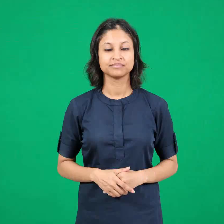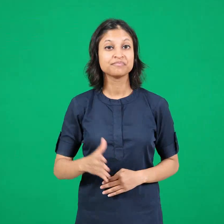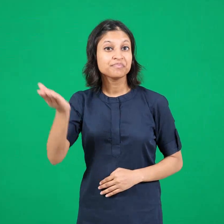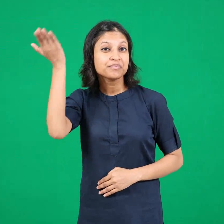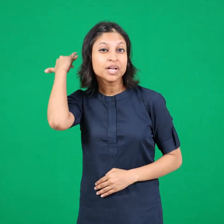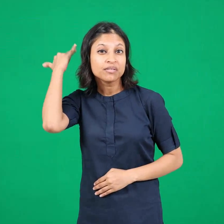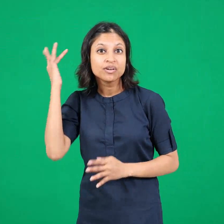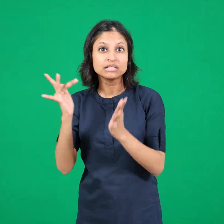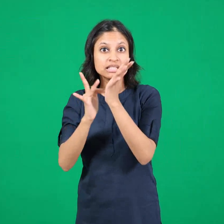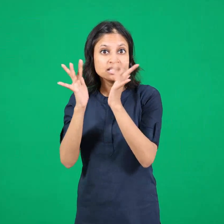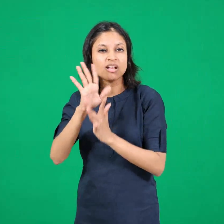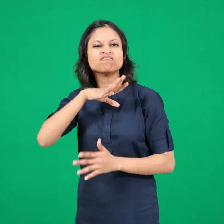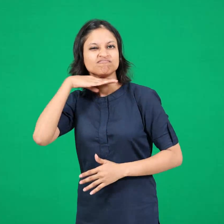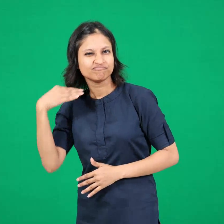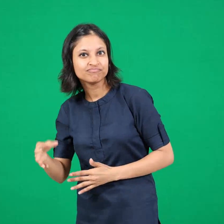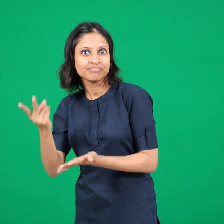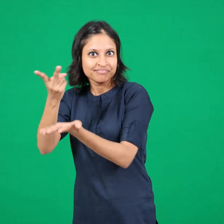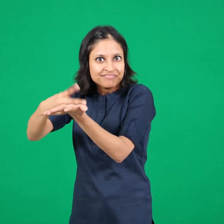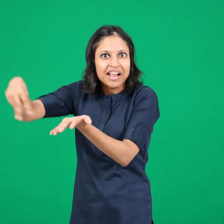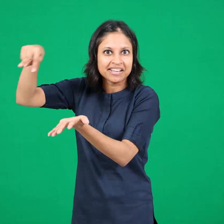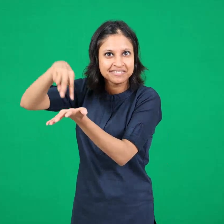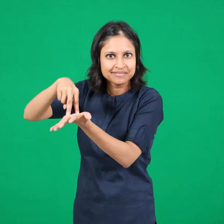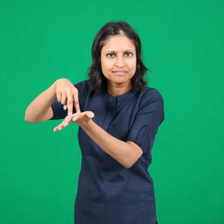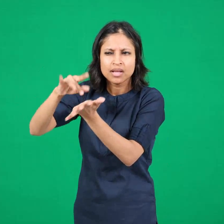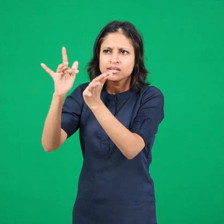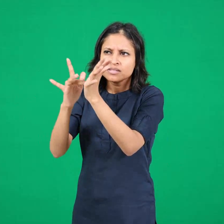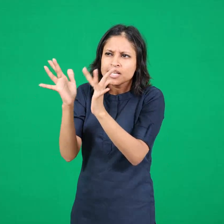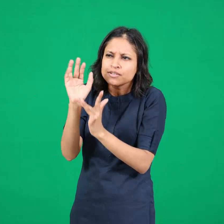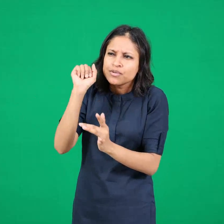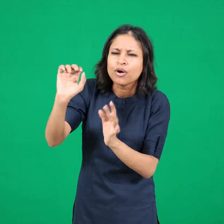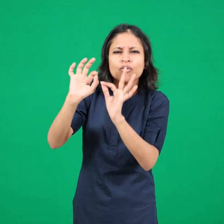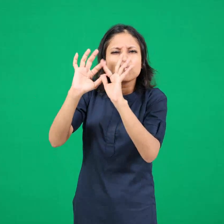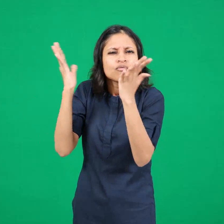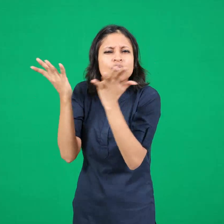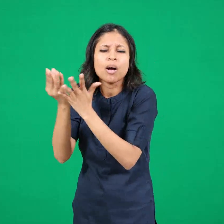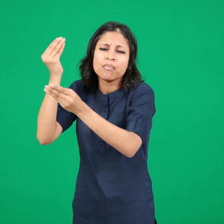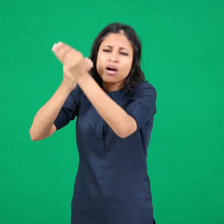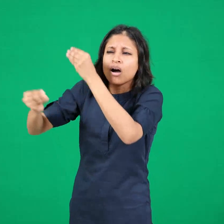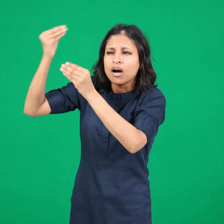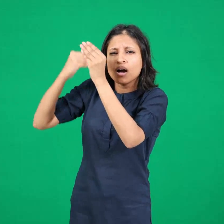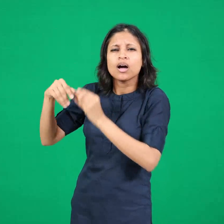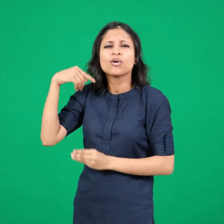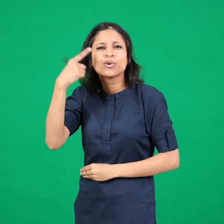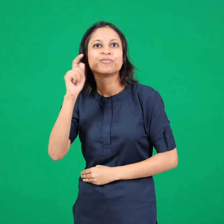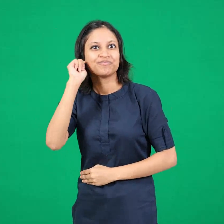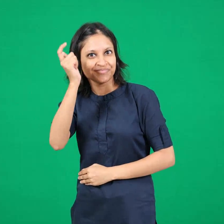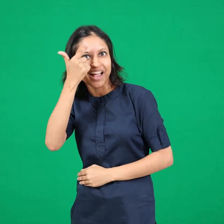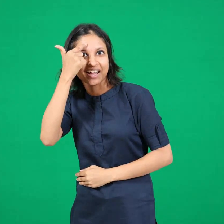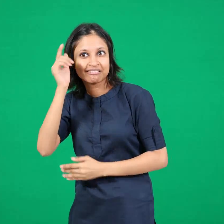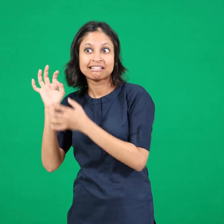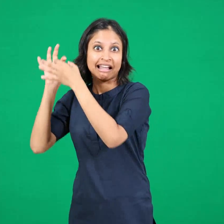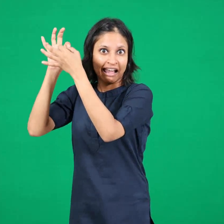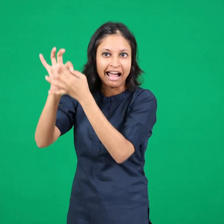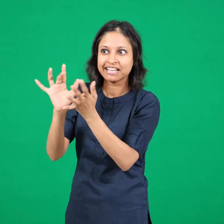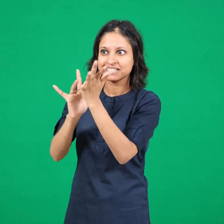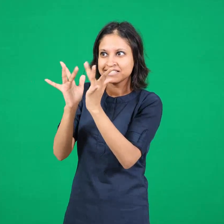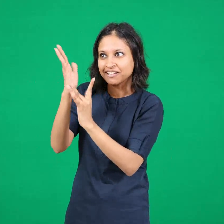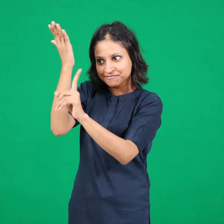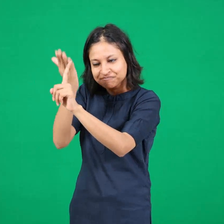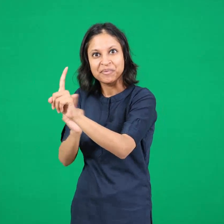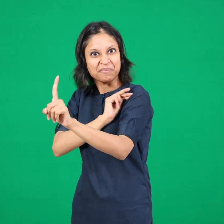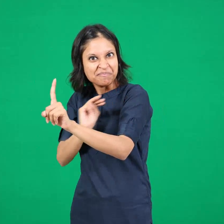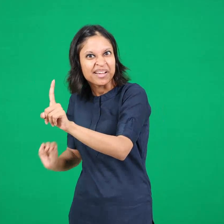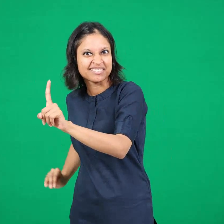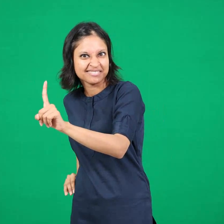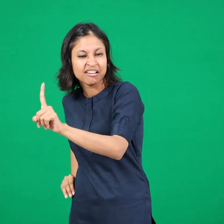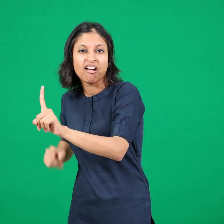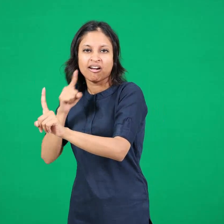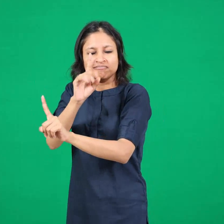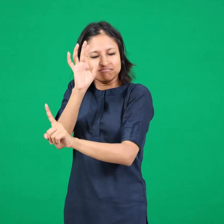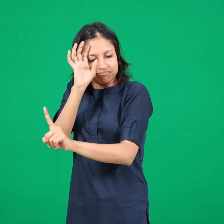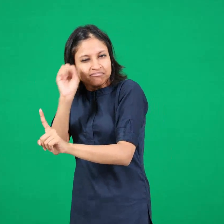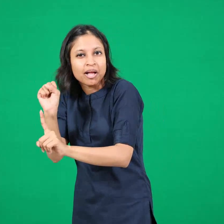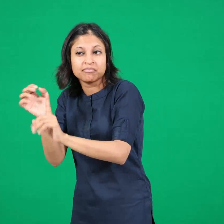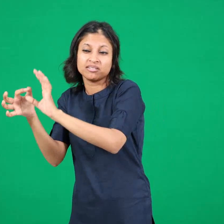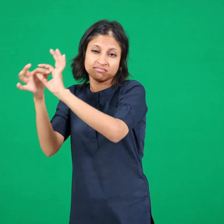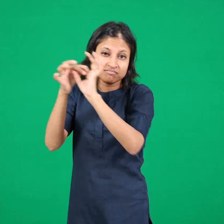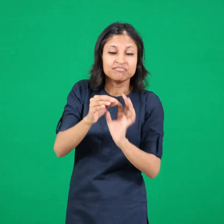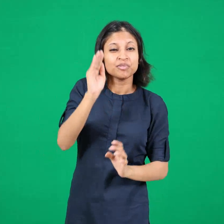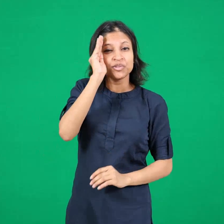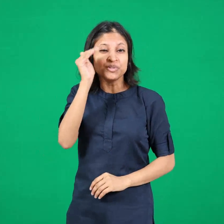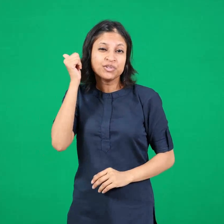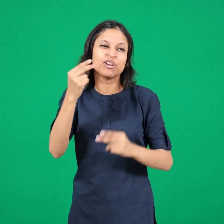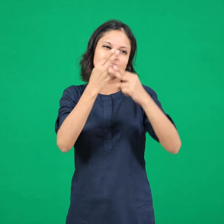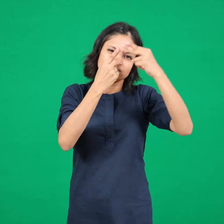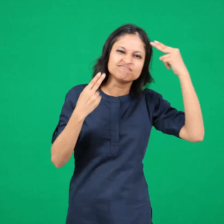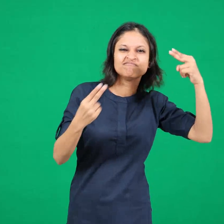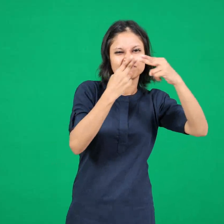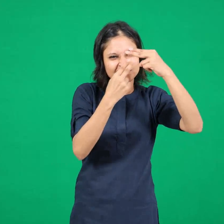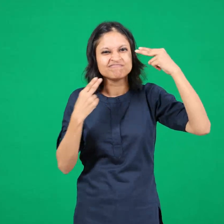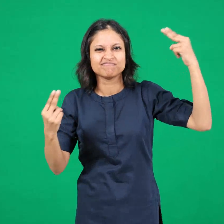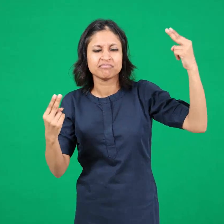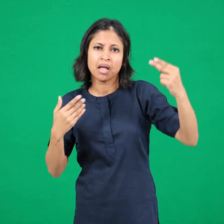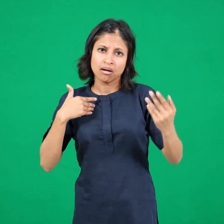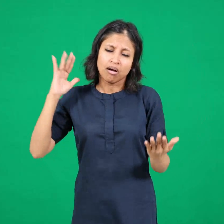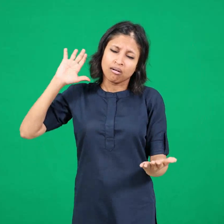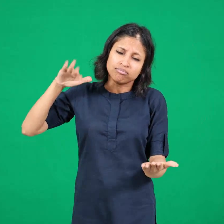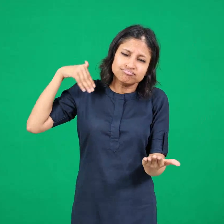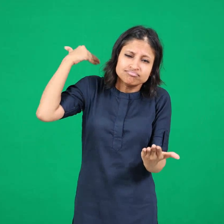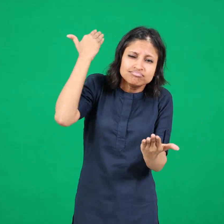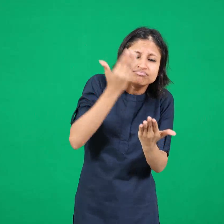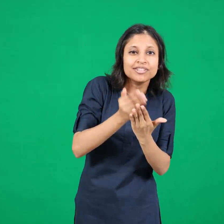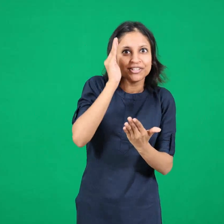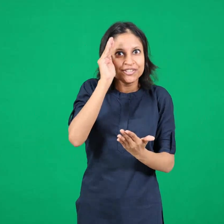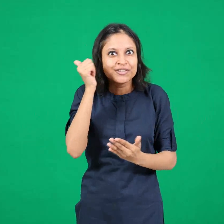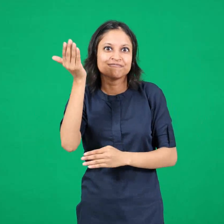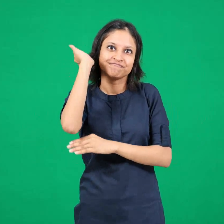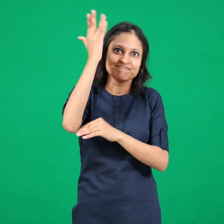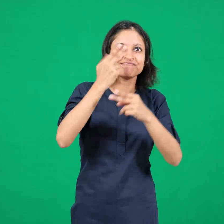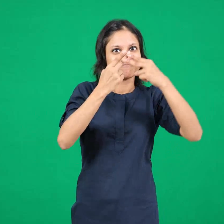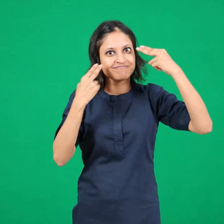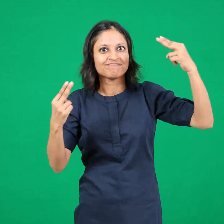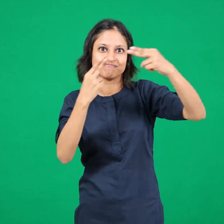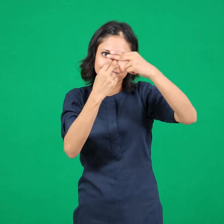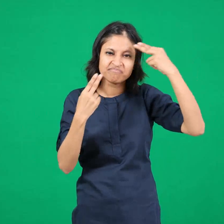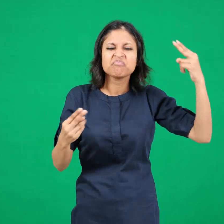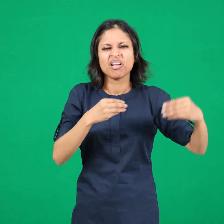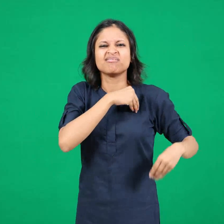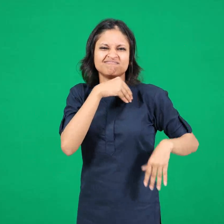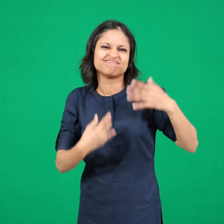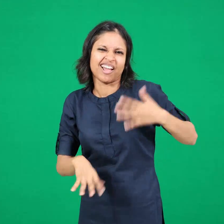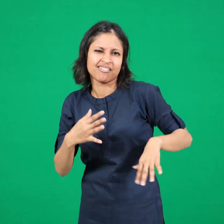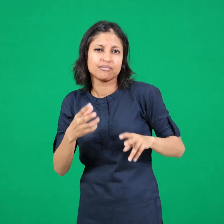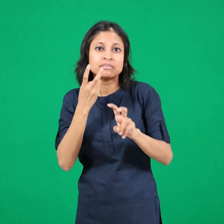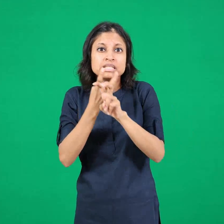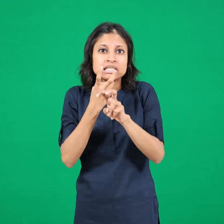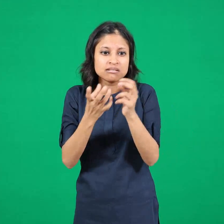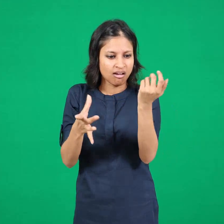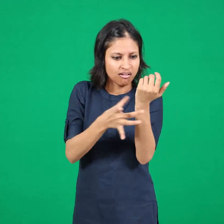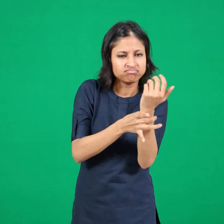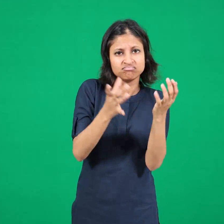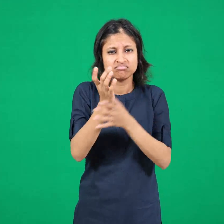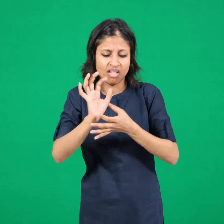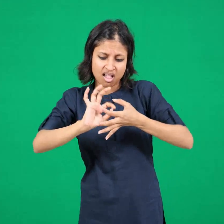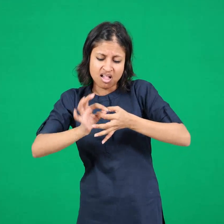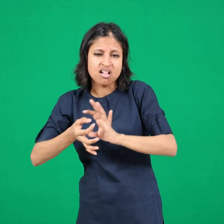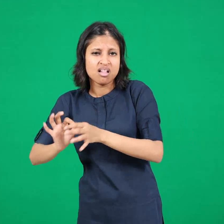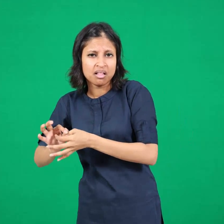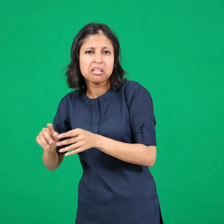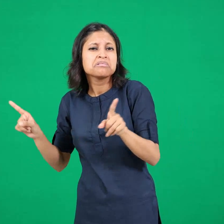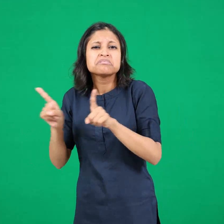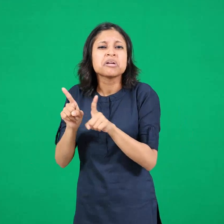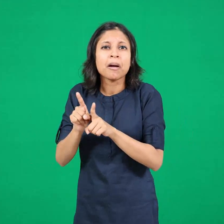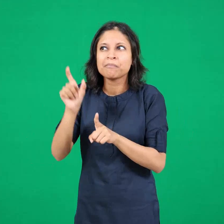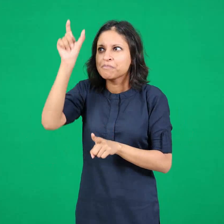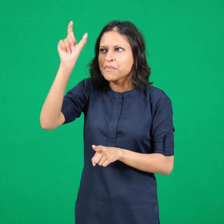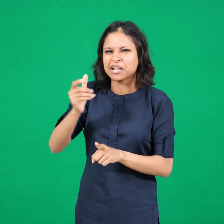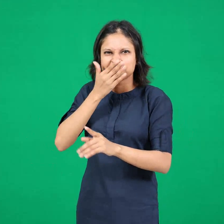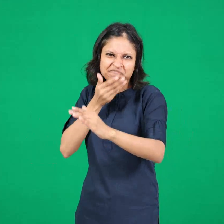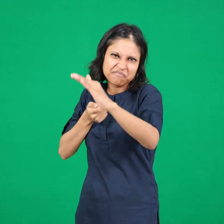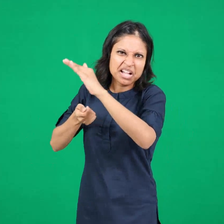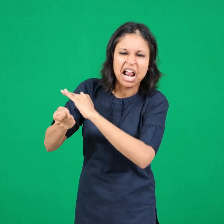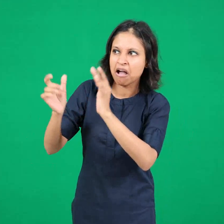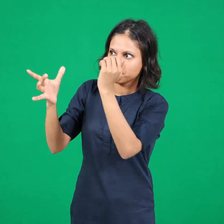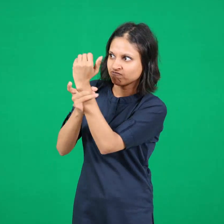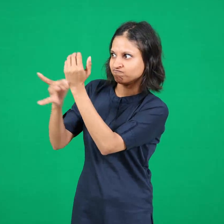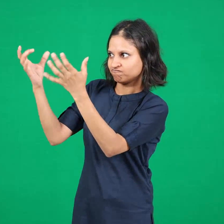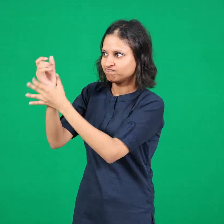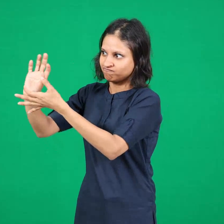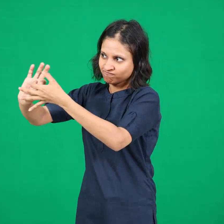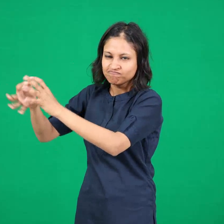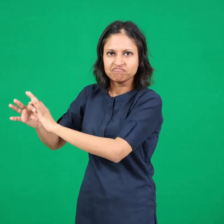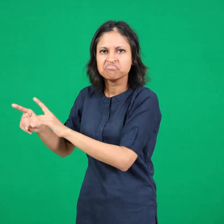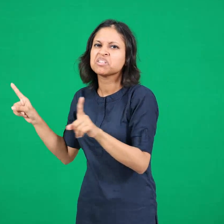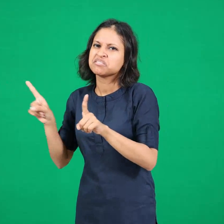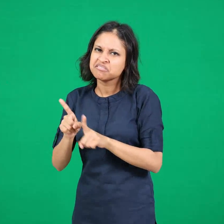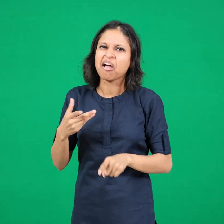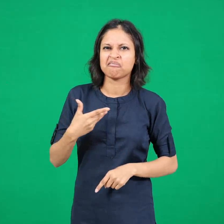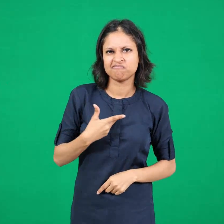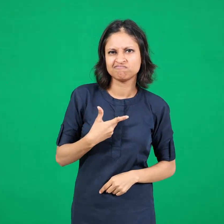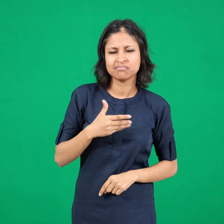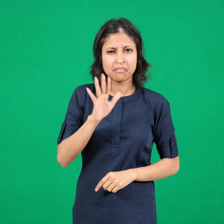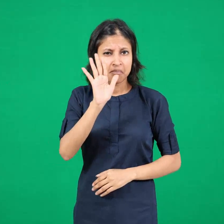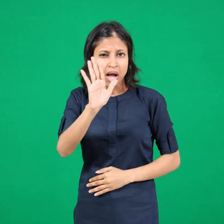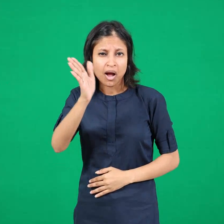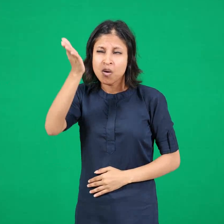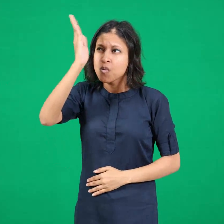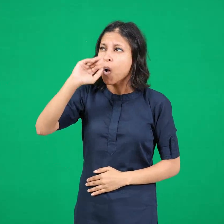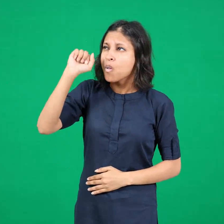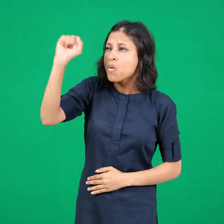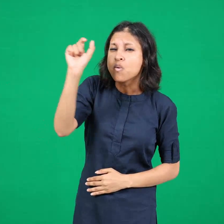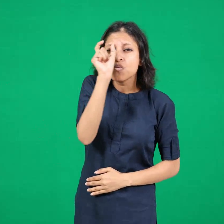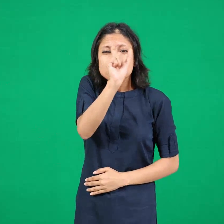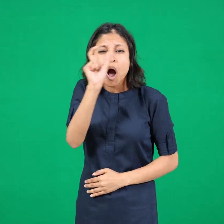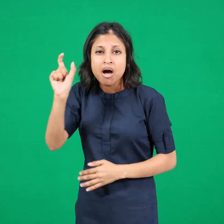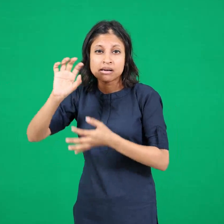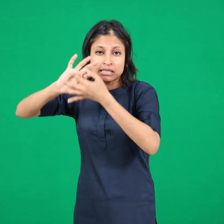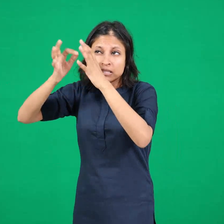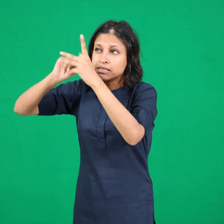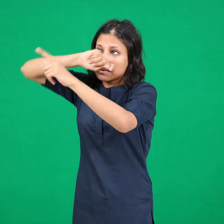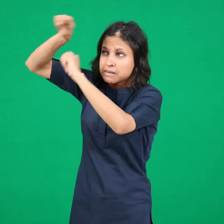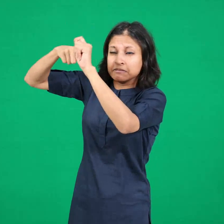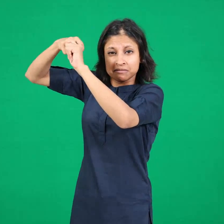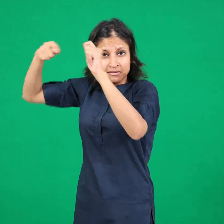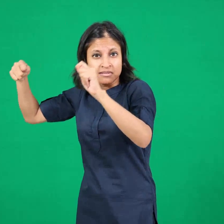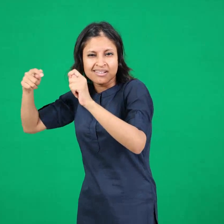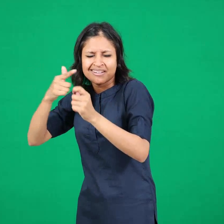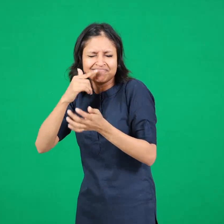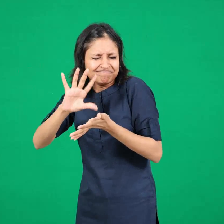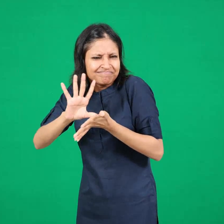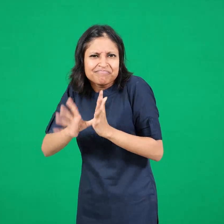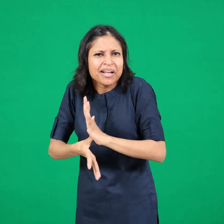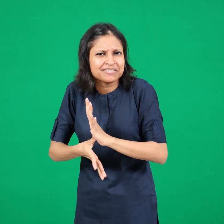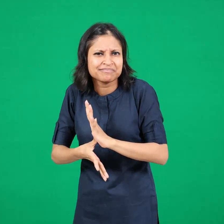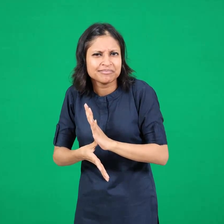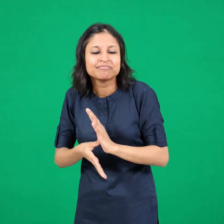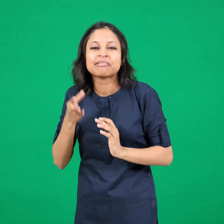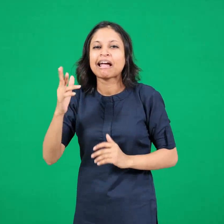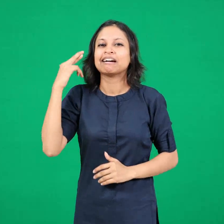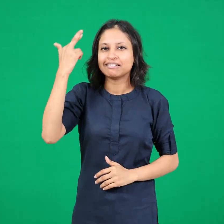Remember Jesus Christ, raised from the dead, descended from David, as proclaimed by my gospel, for which I suffer to the extent of being chained like a criminal.